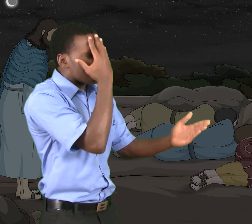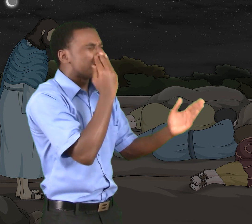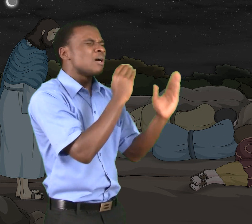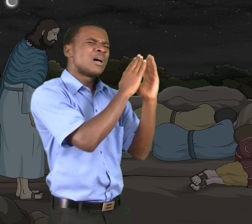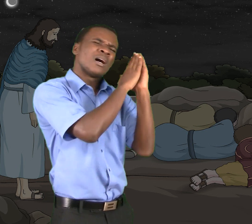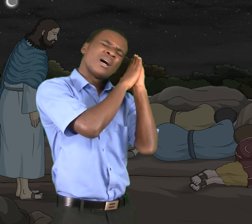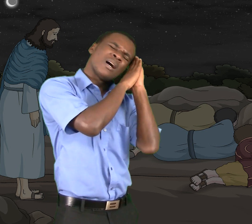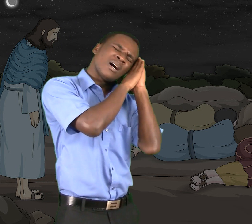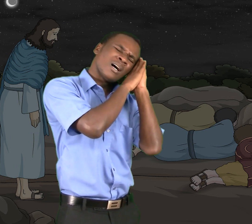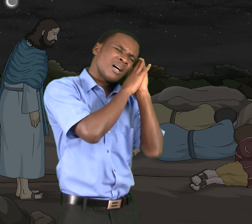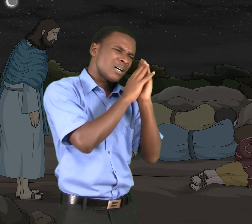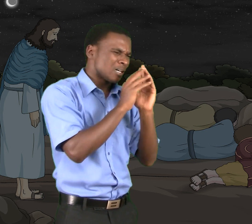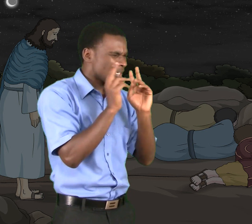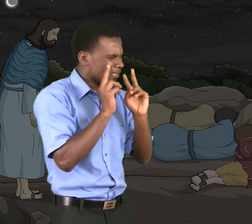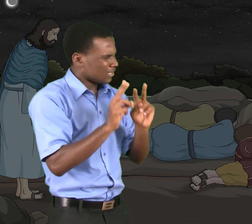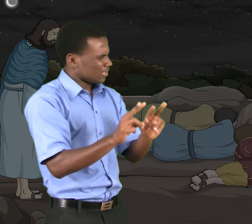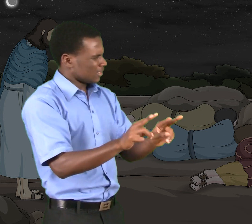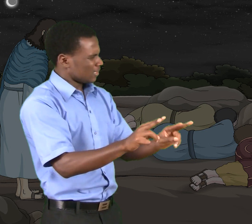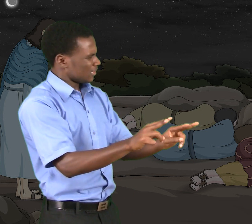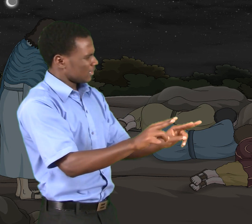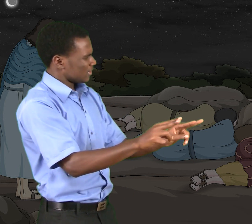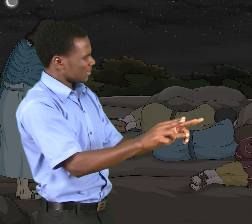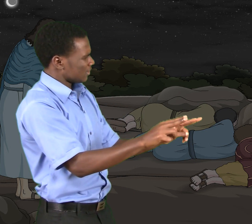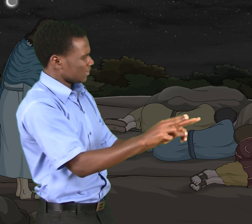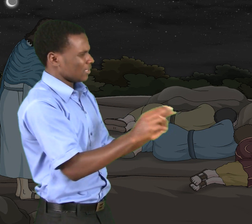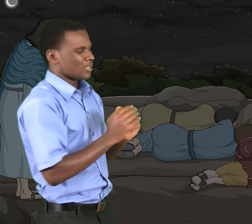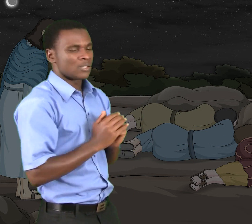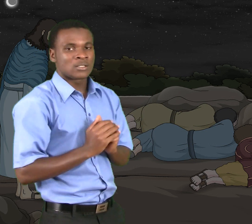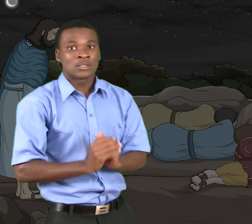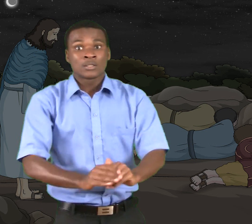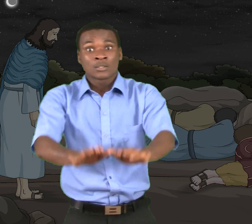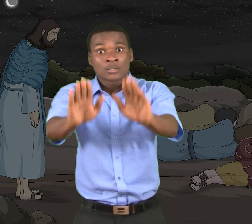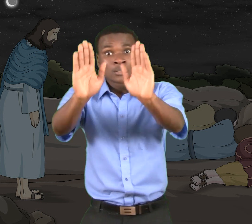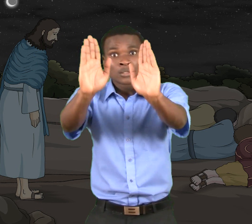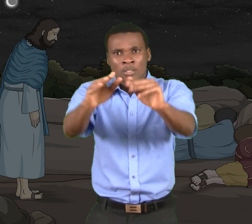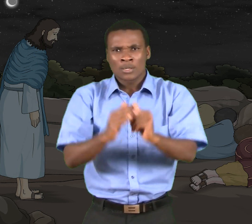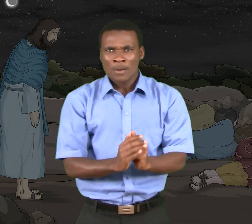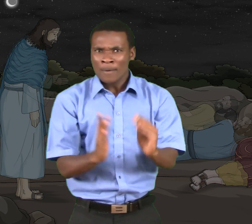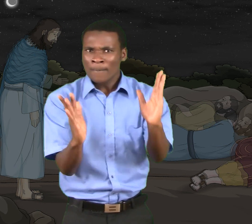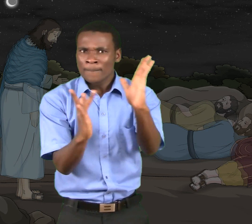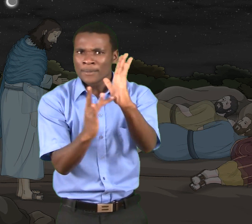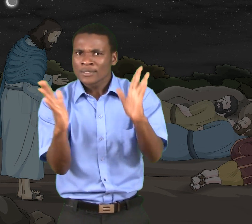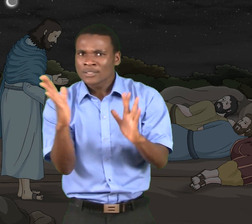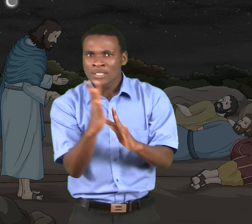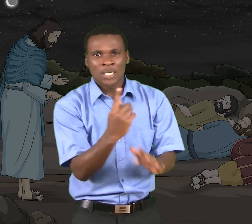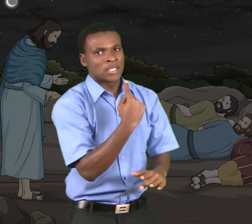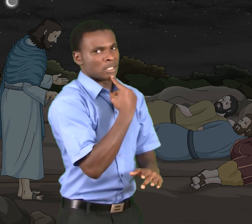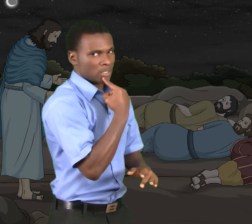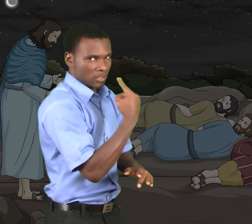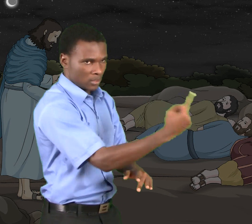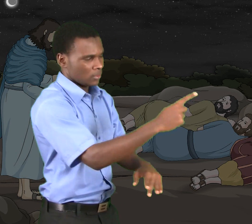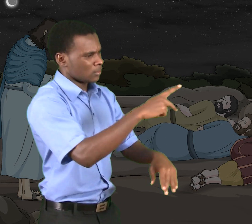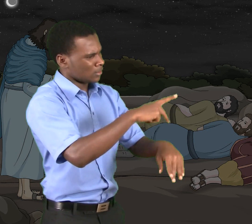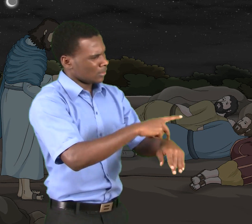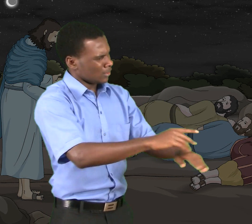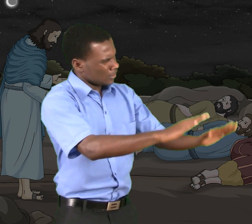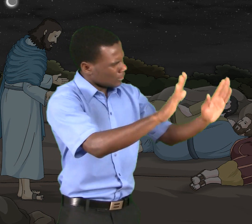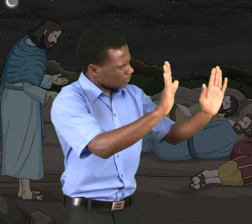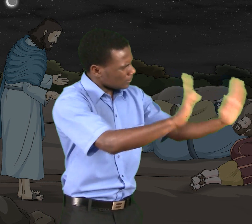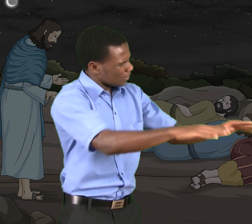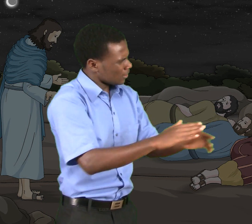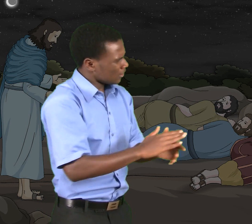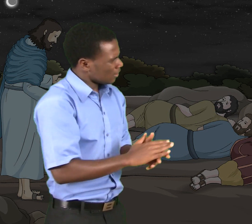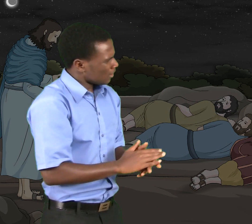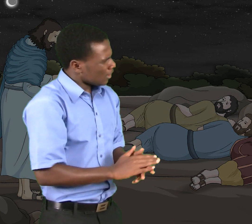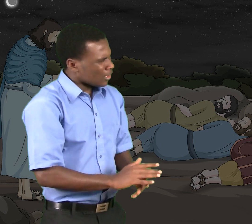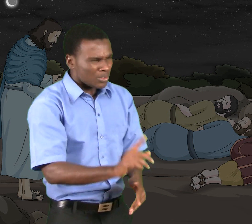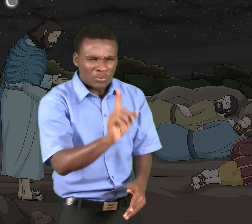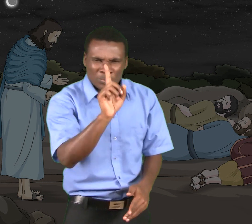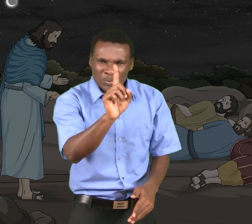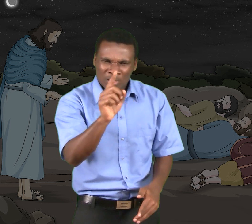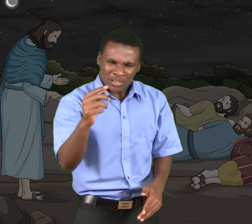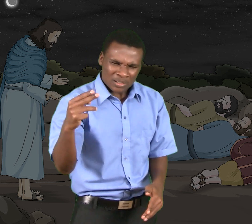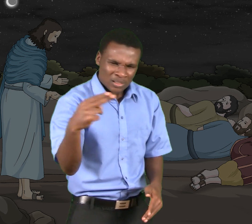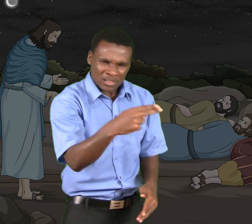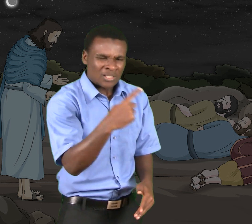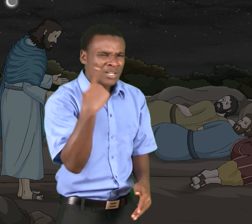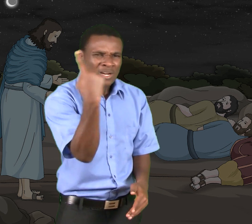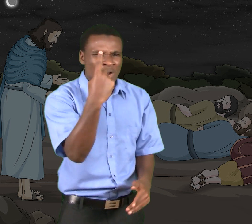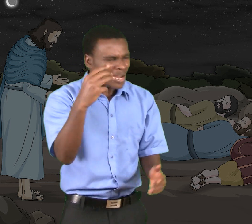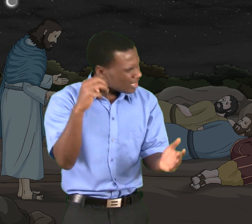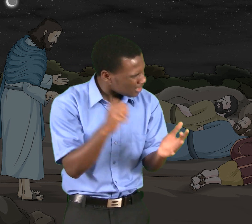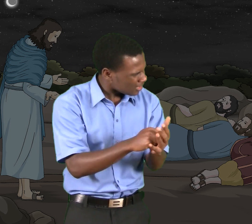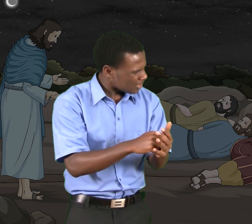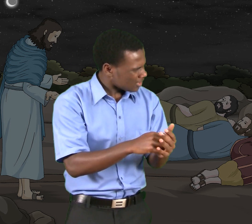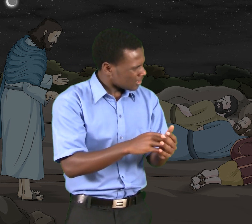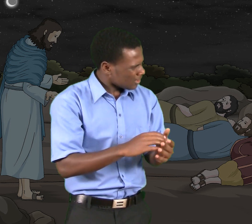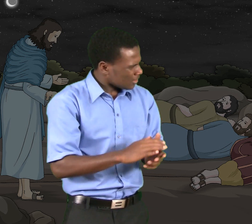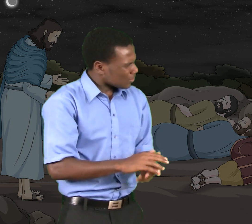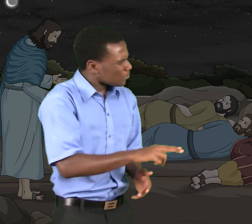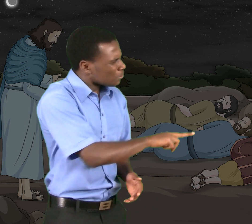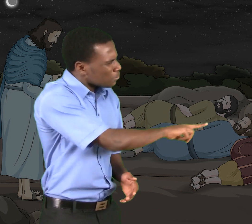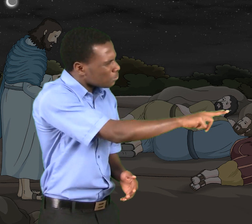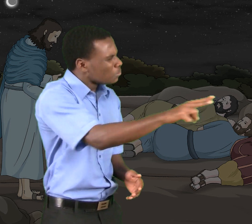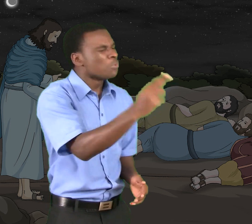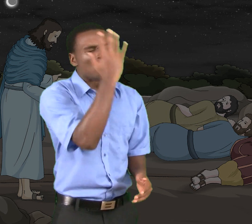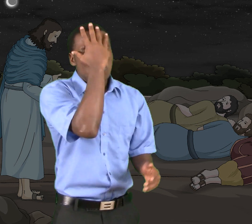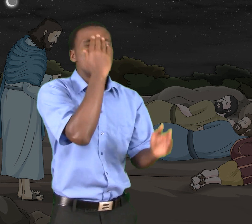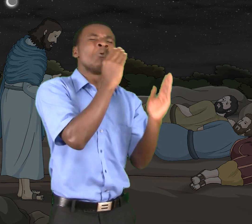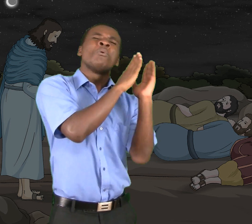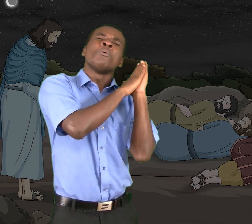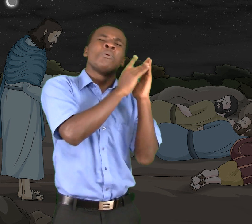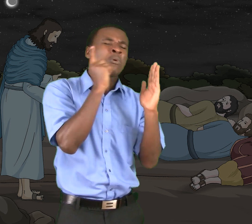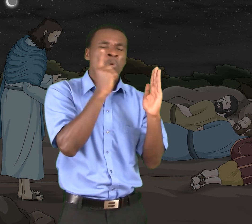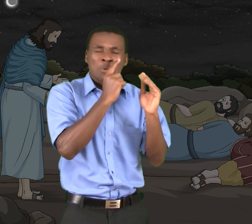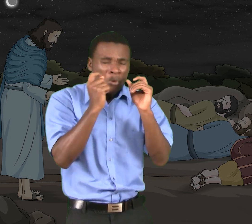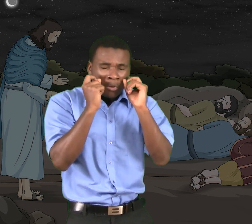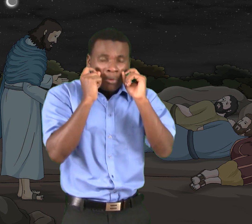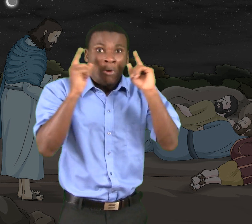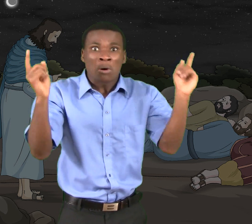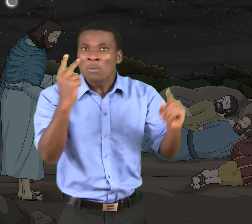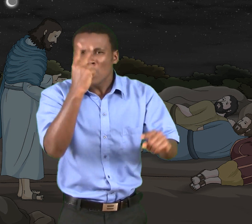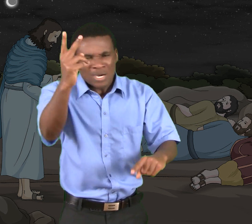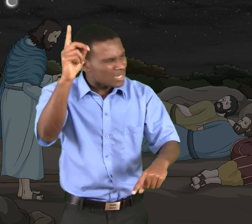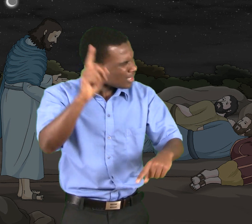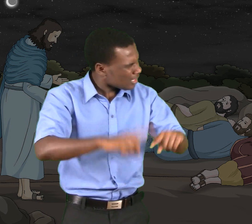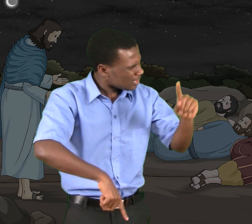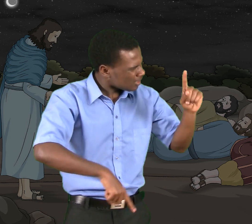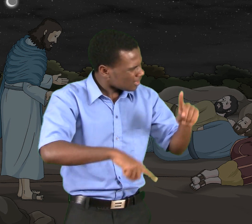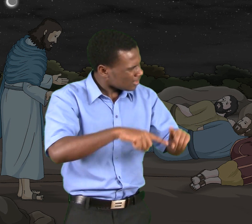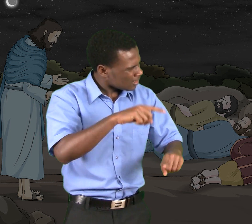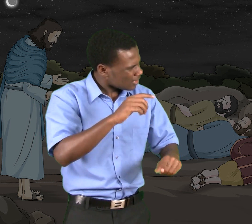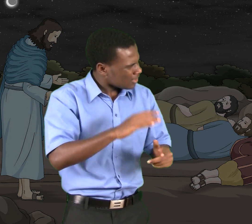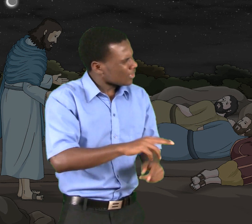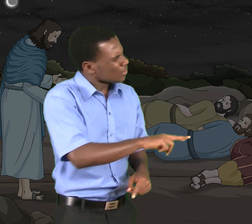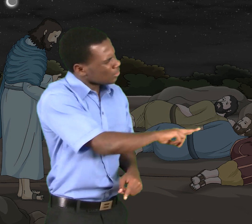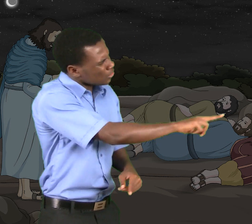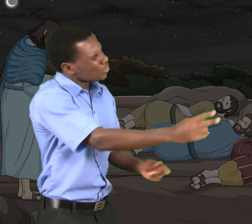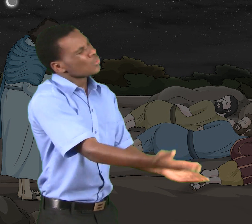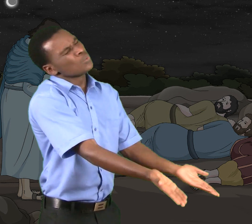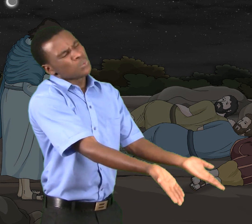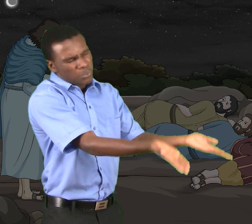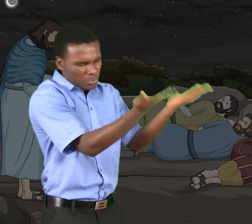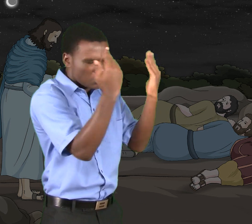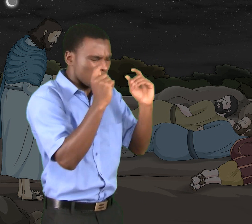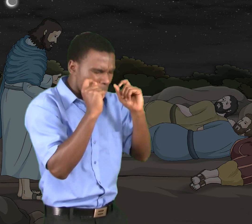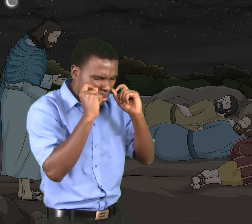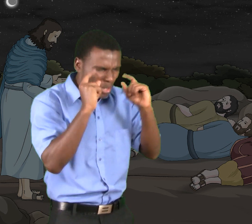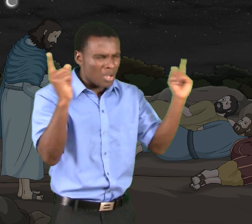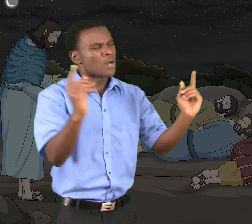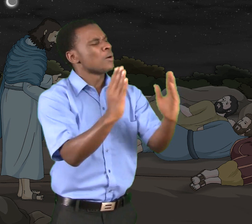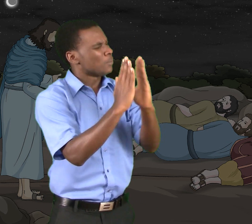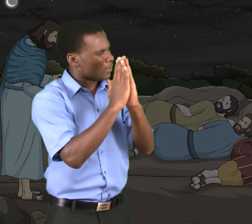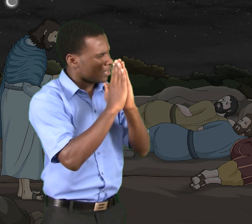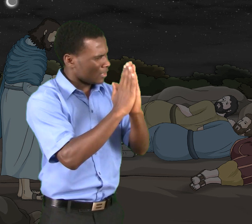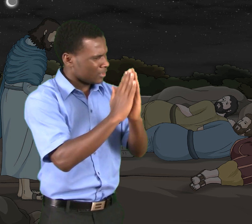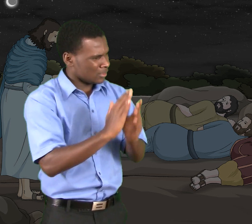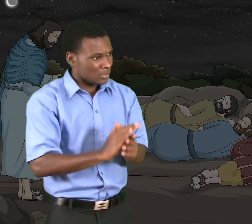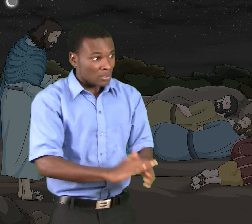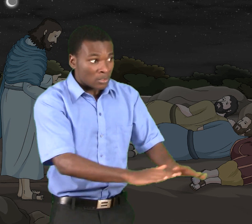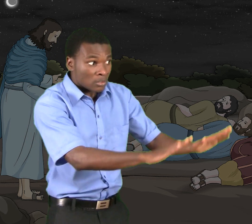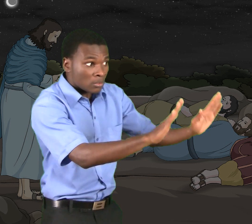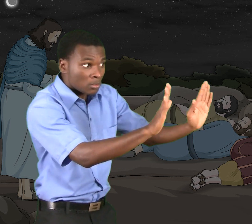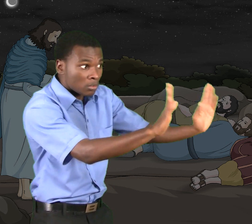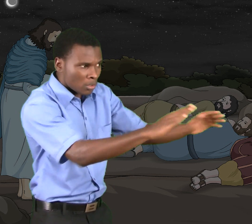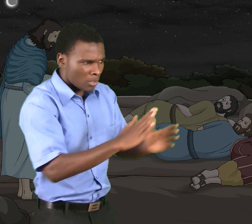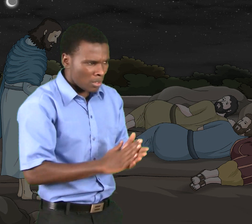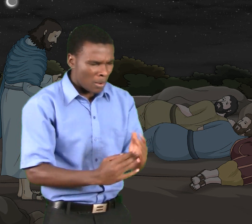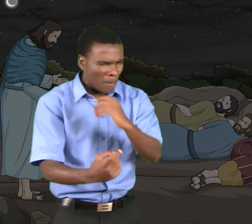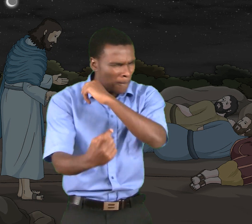“Were you not able to keep watch with Me for one hour?” He asked Peter.